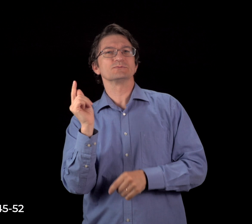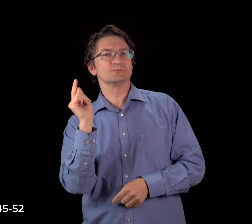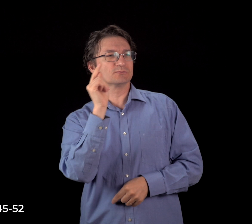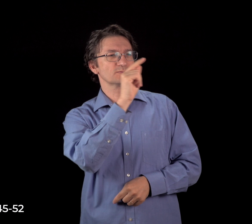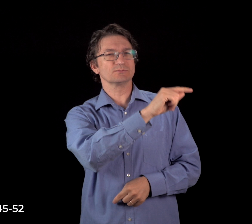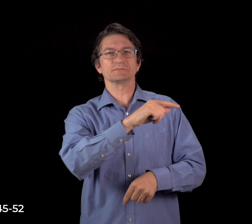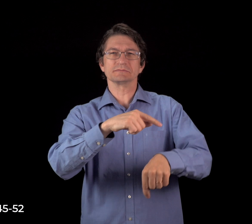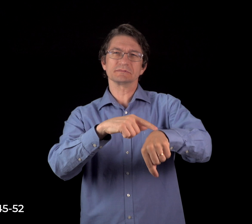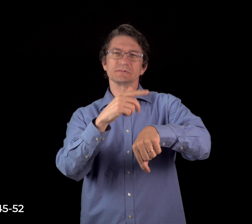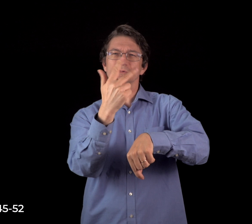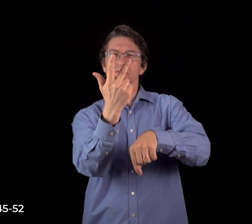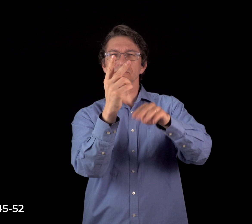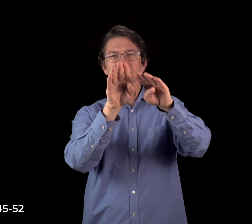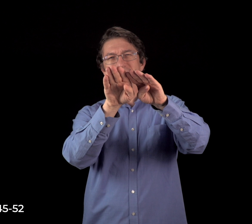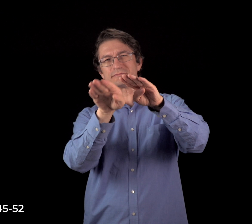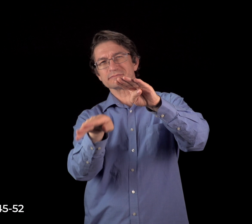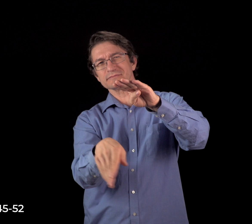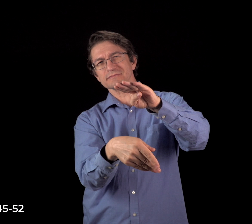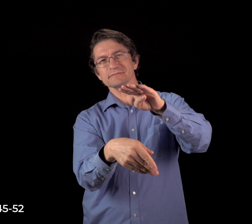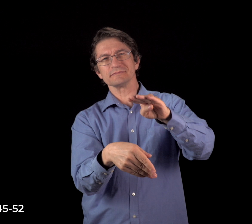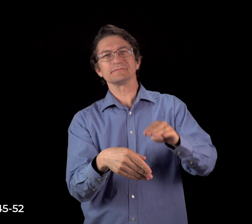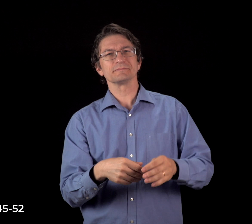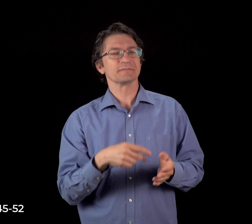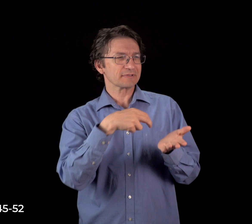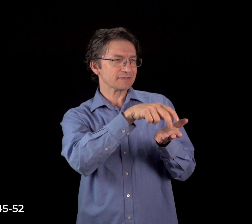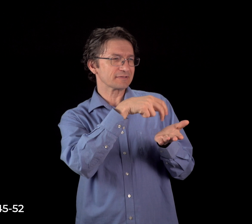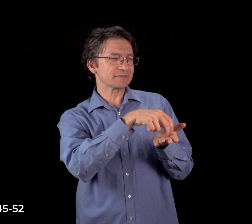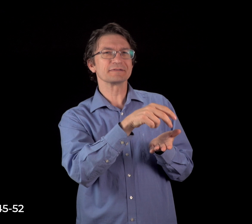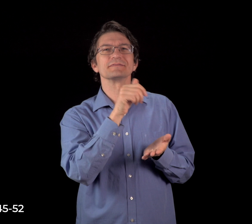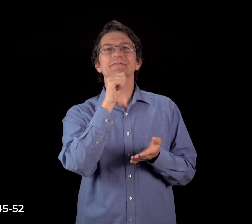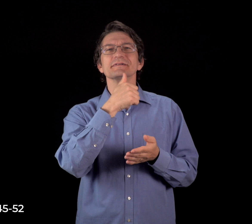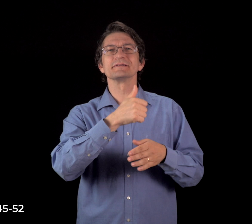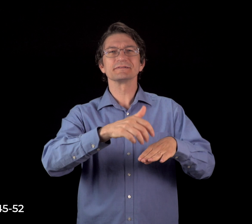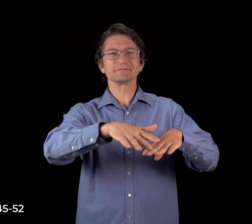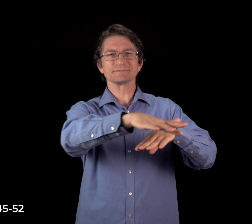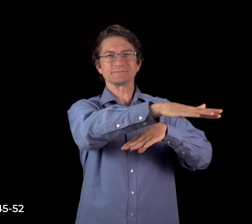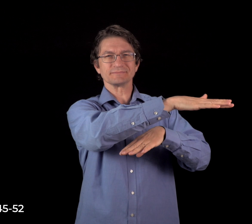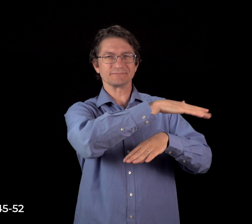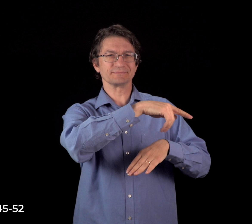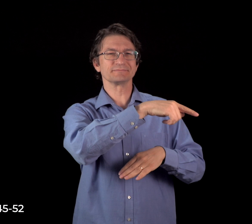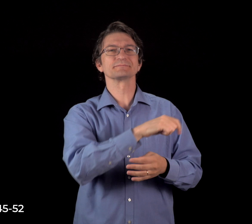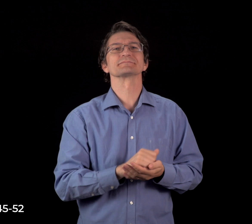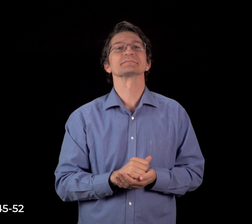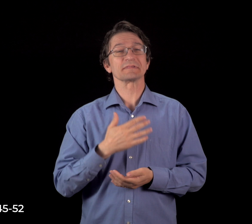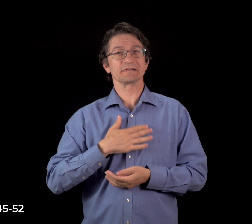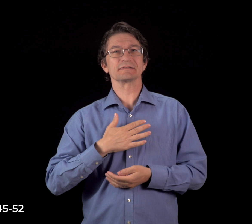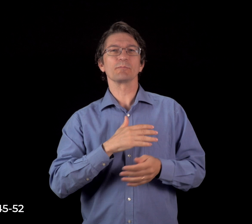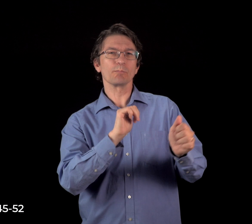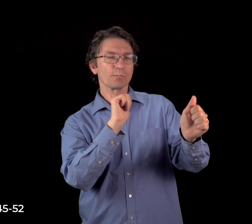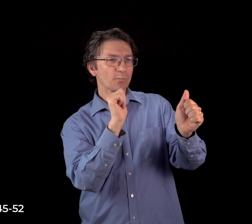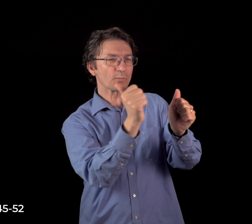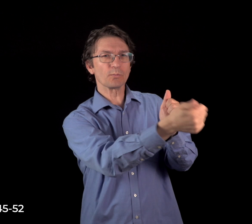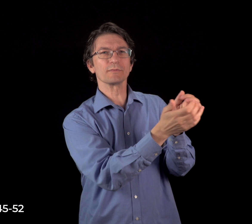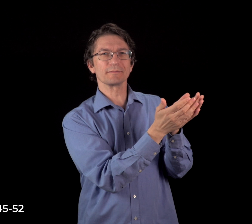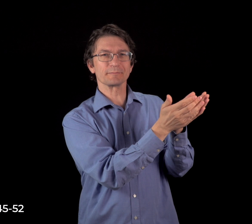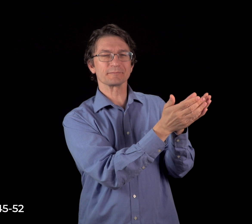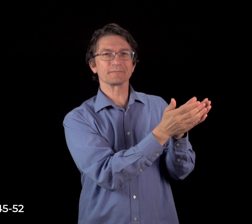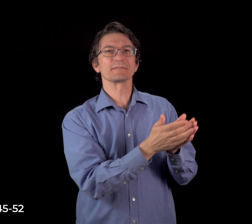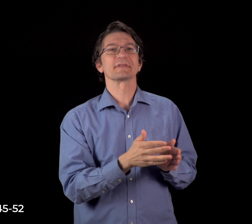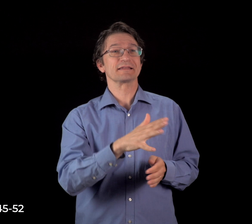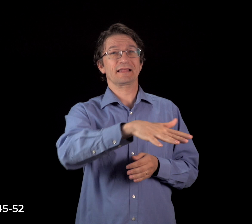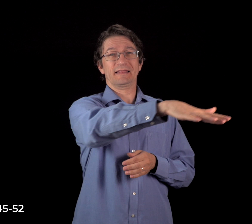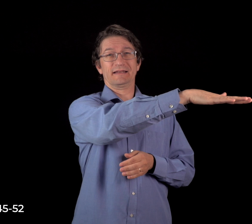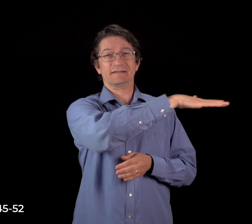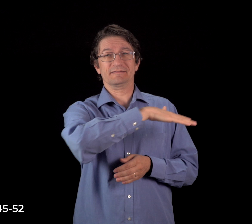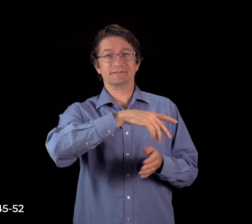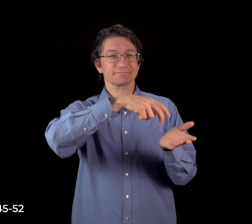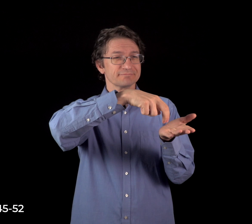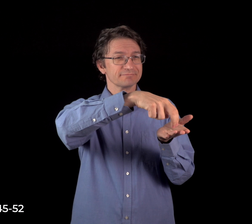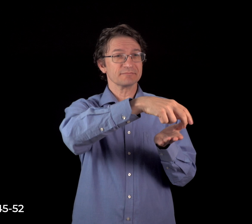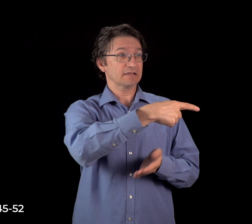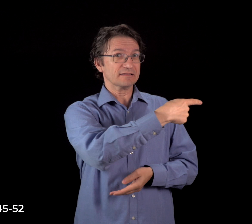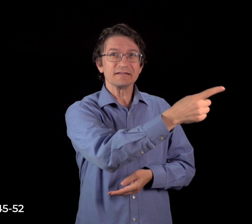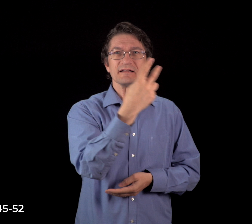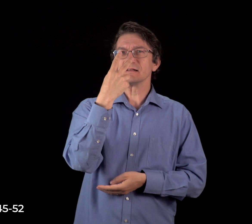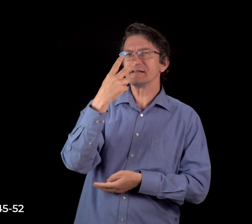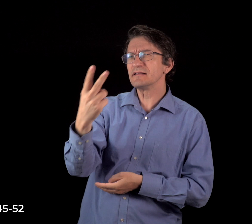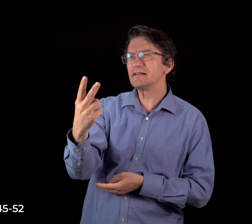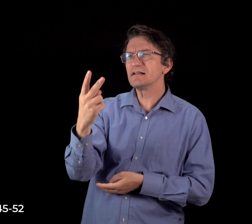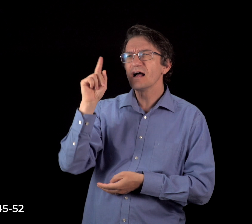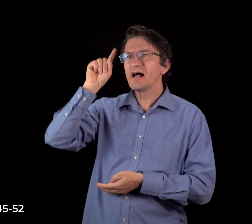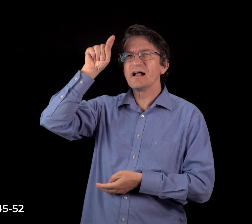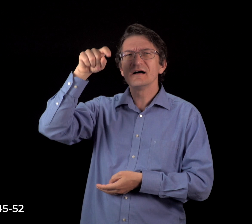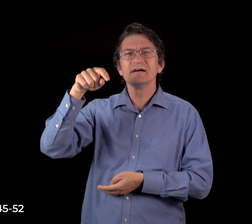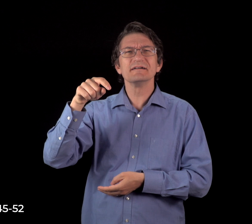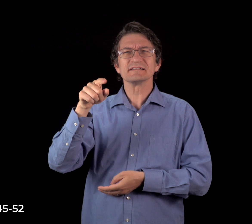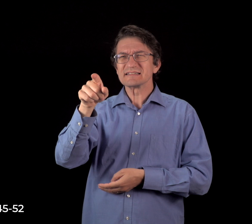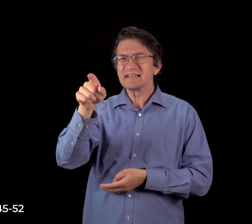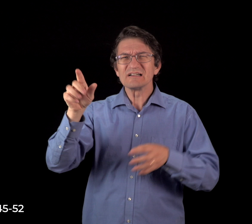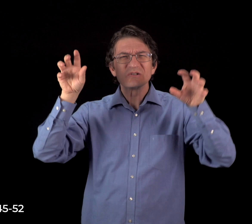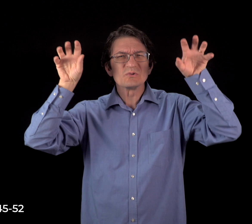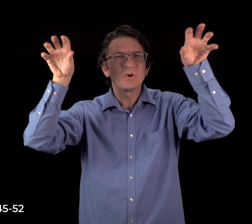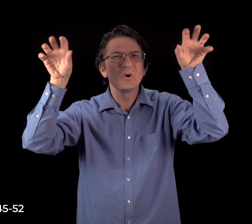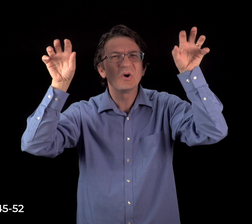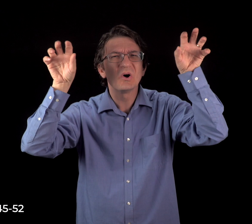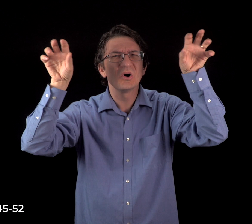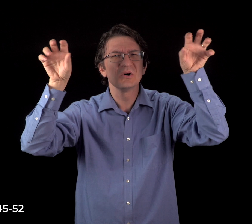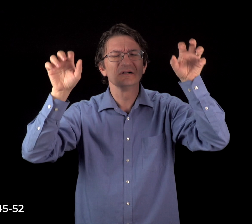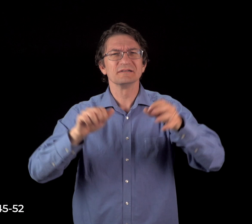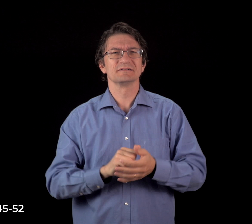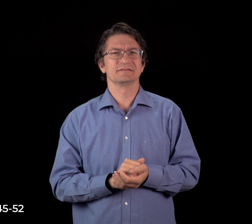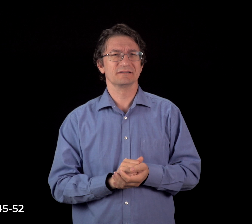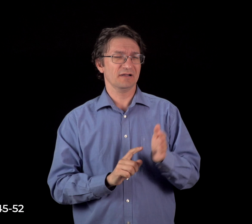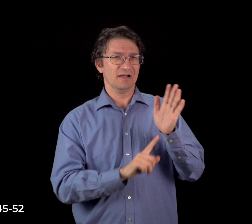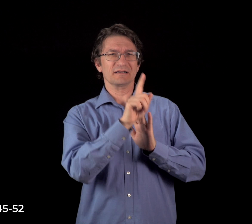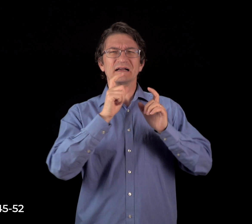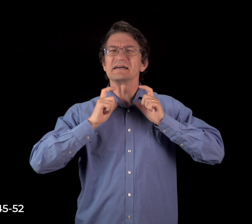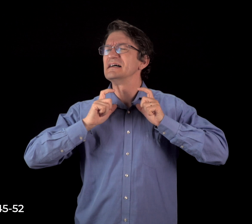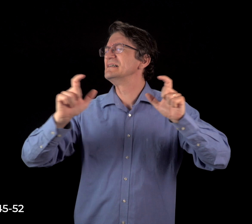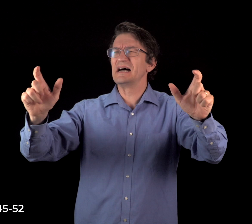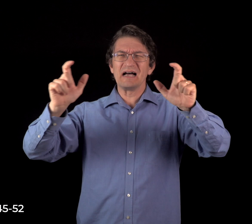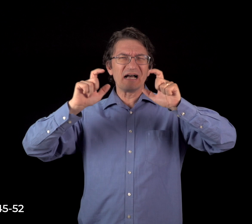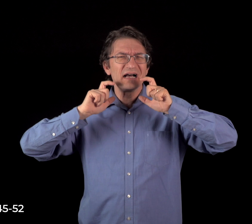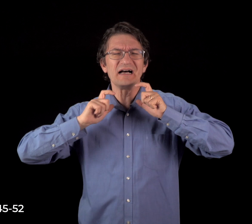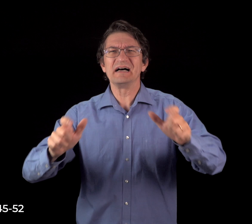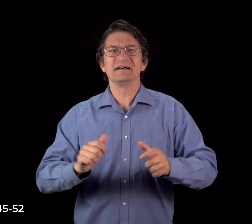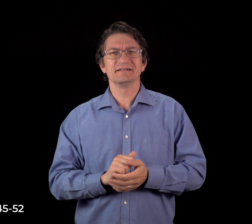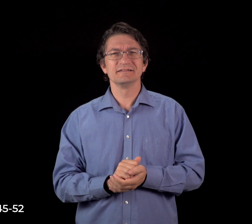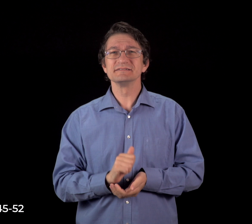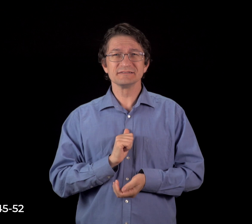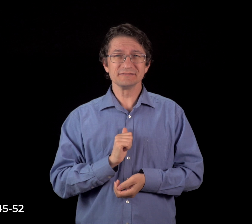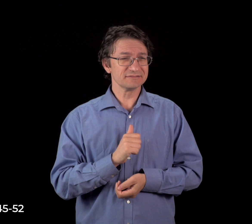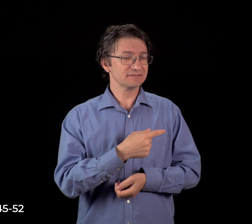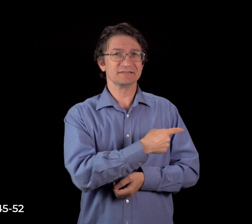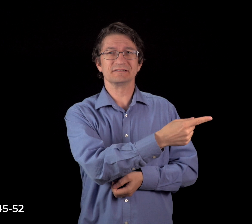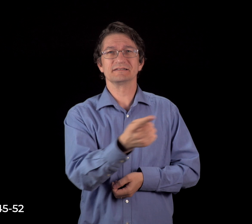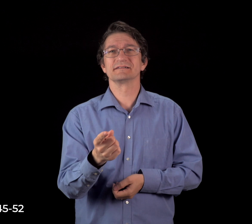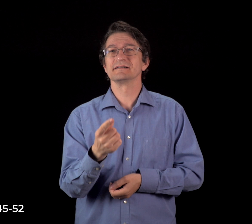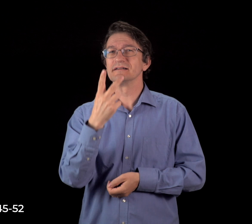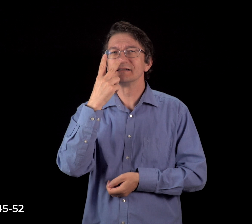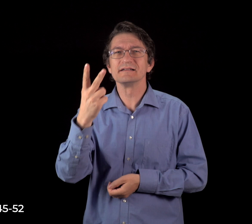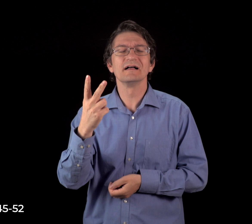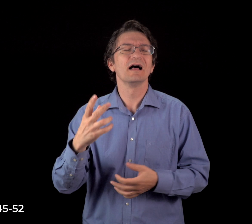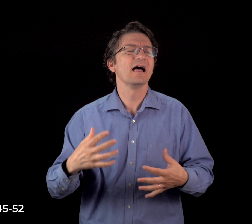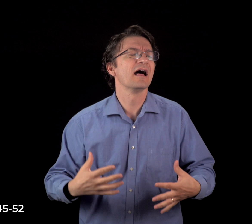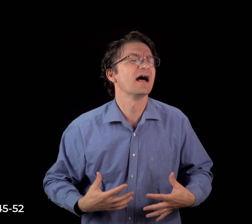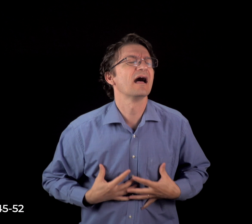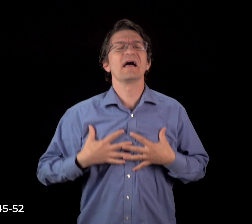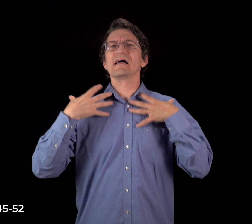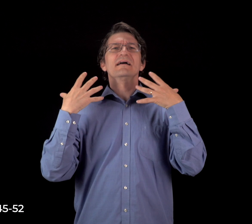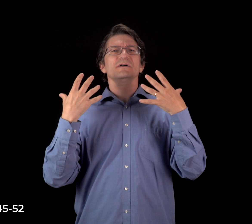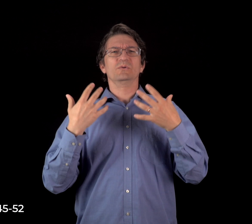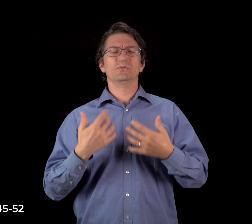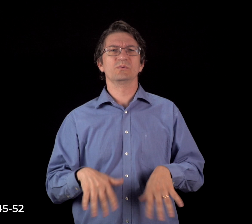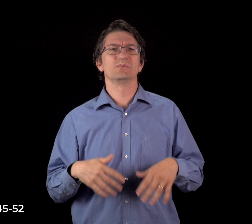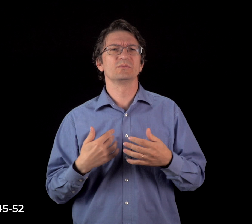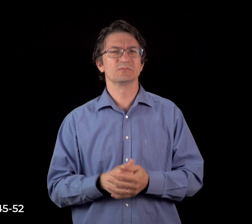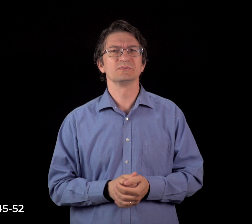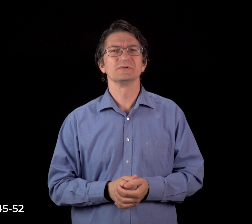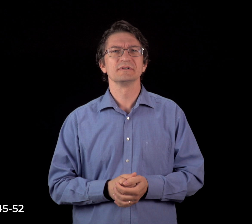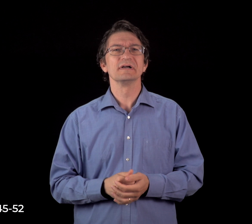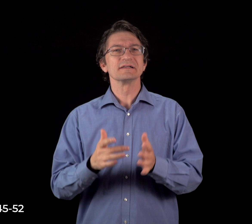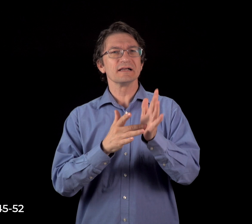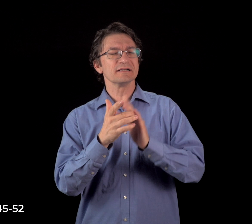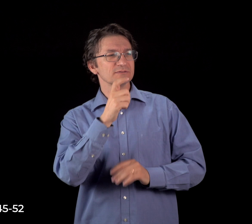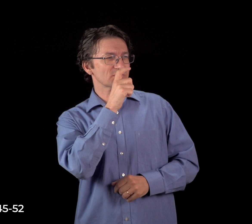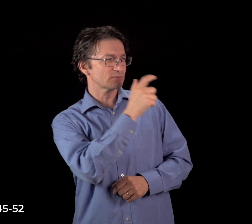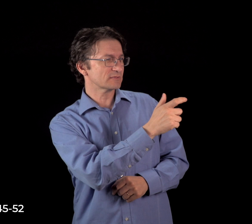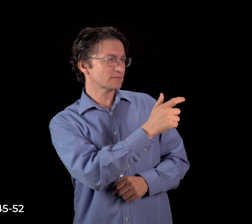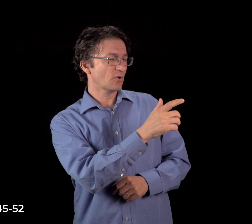He intended to pass by them, but when they saw Him walking on the sea, they cried out, thinking He was a ghost— for they all saw Him and were terrified.